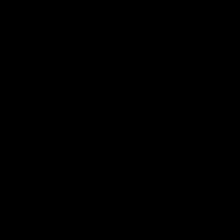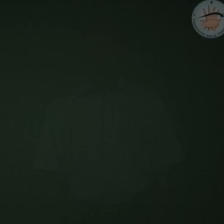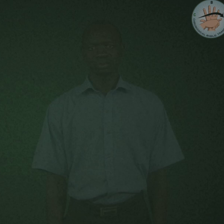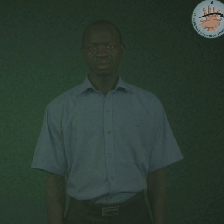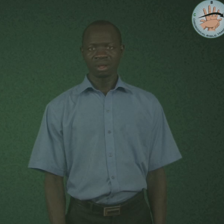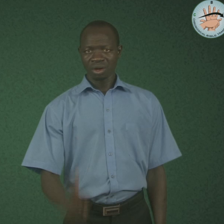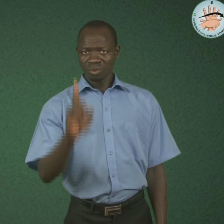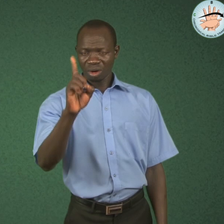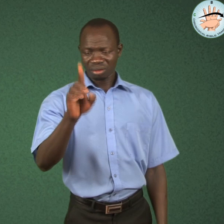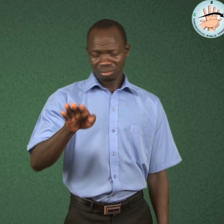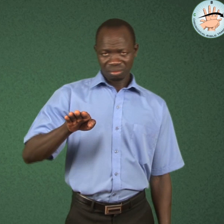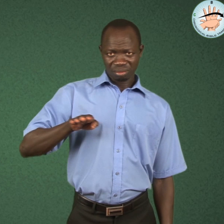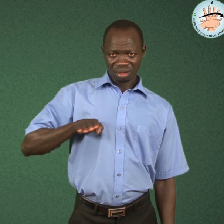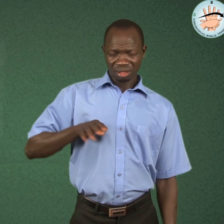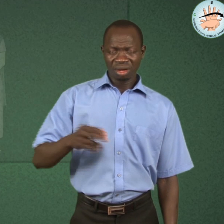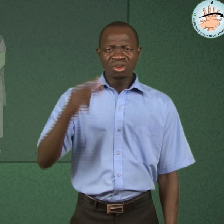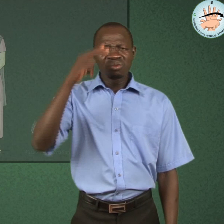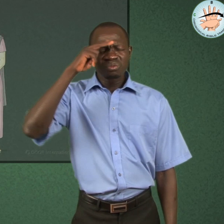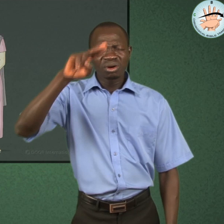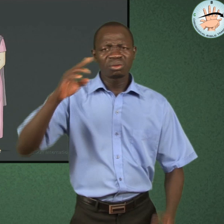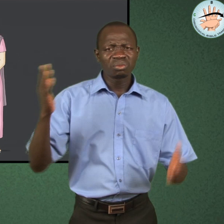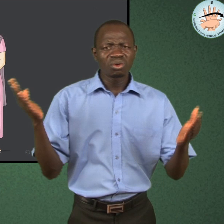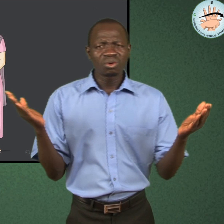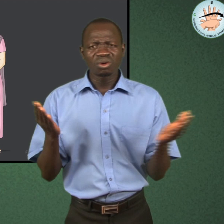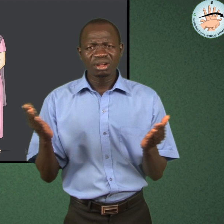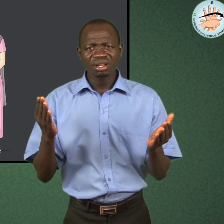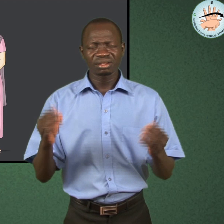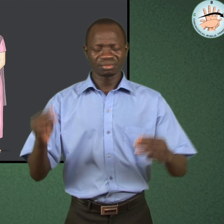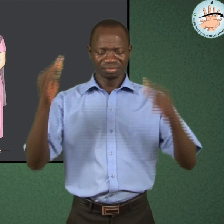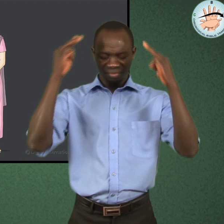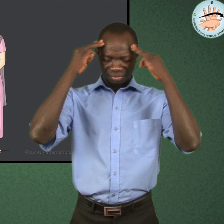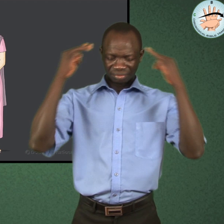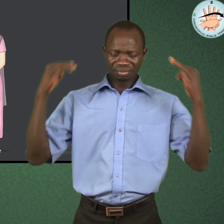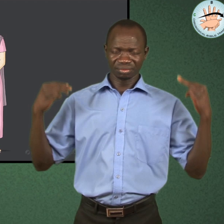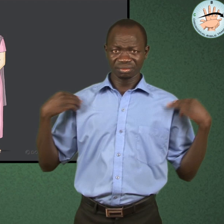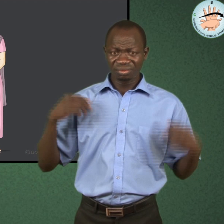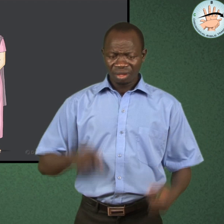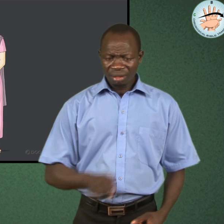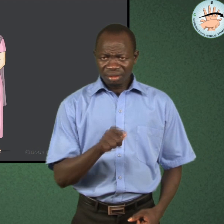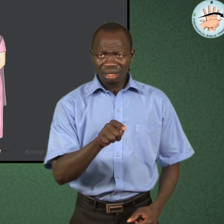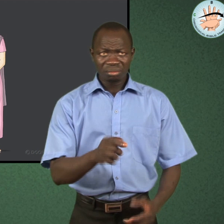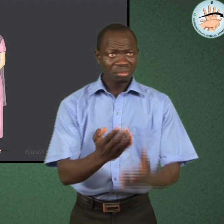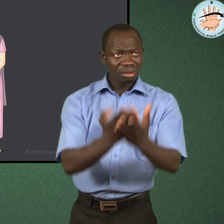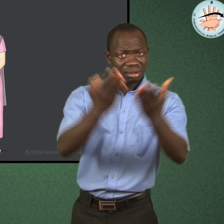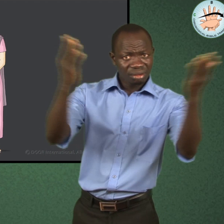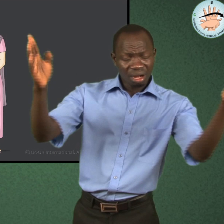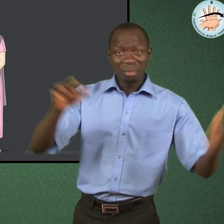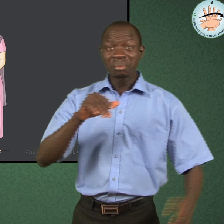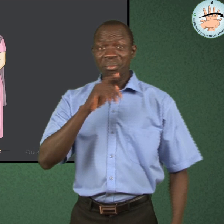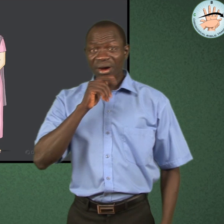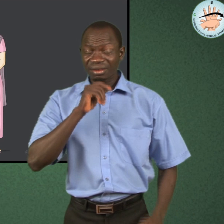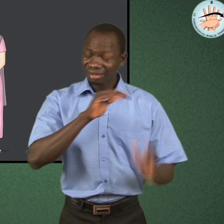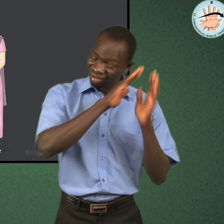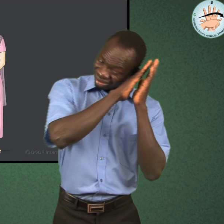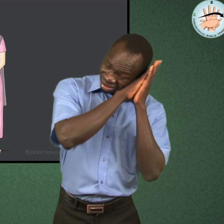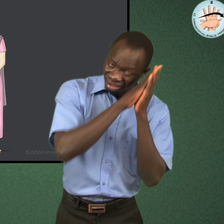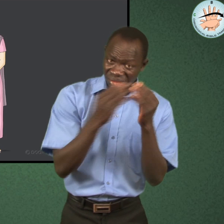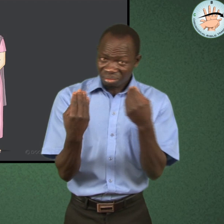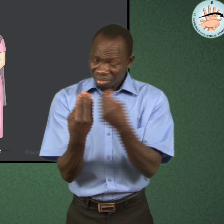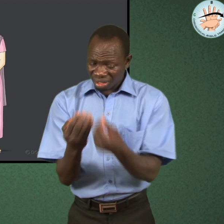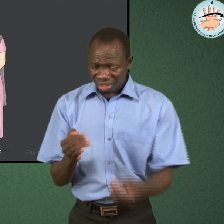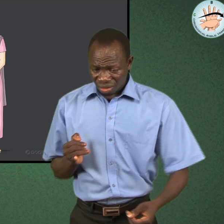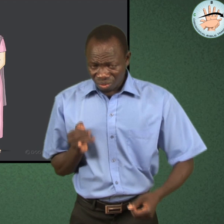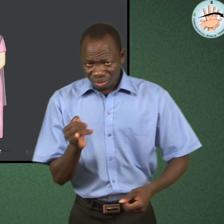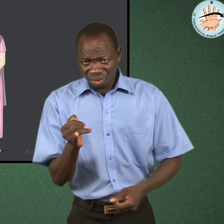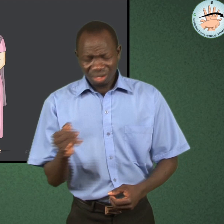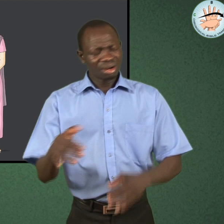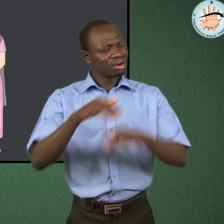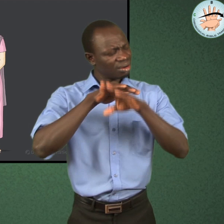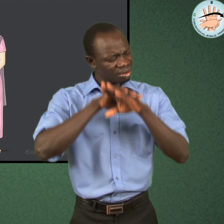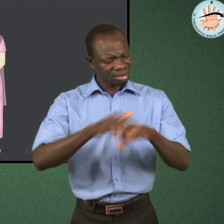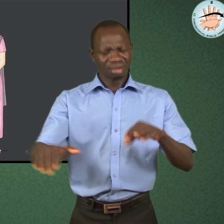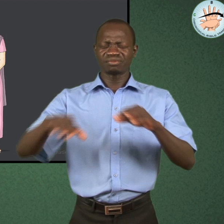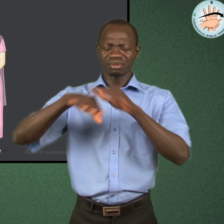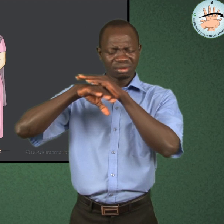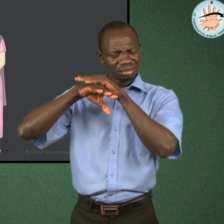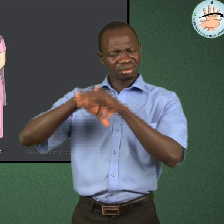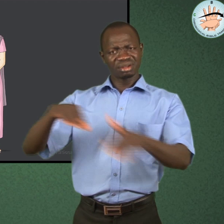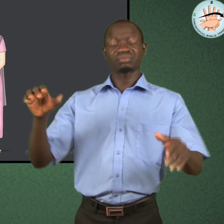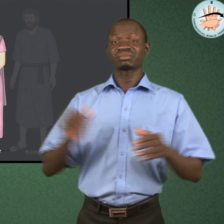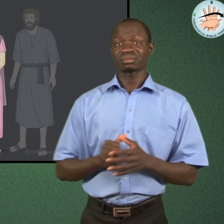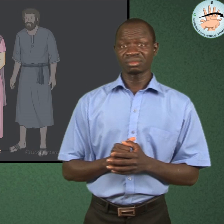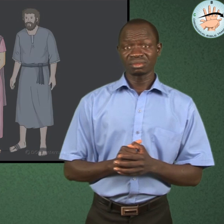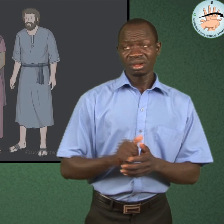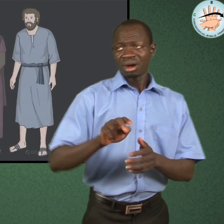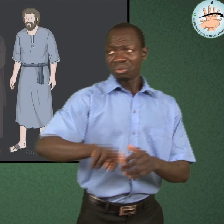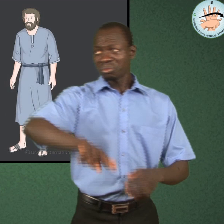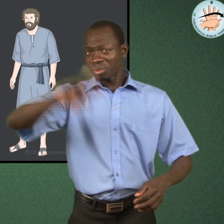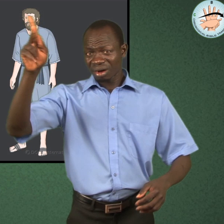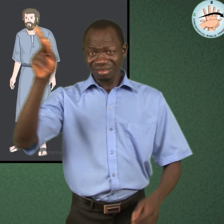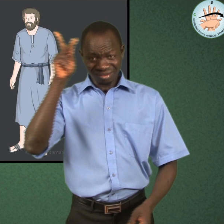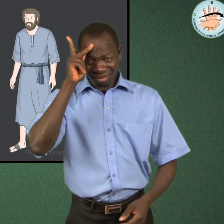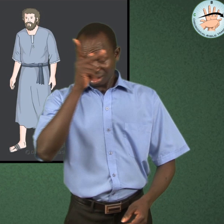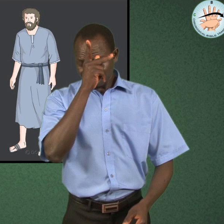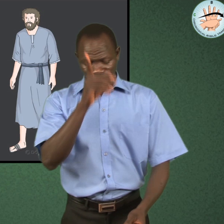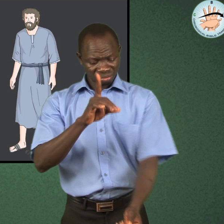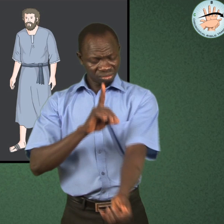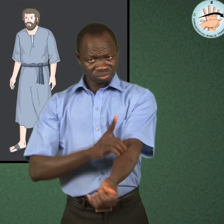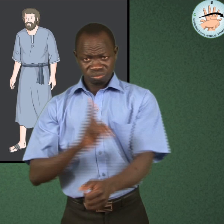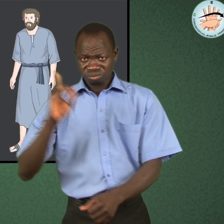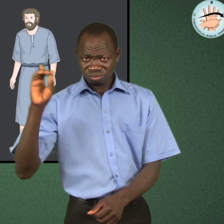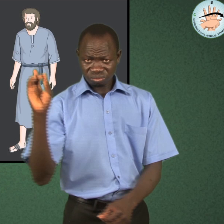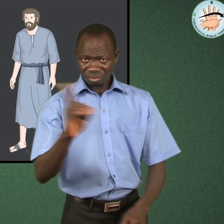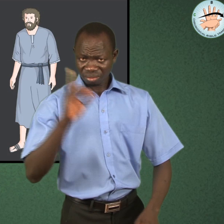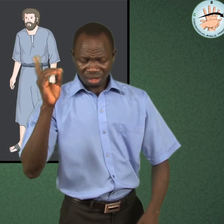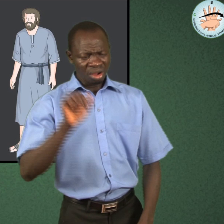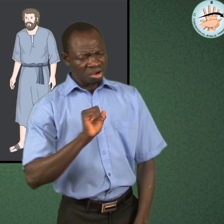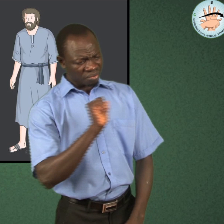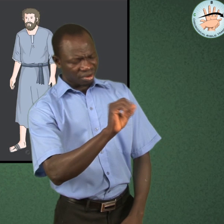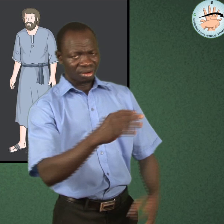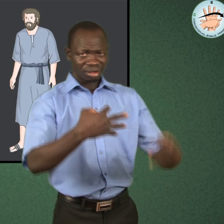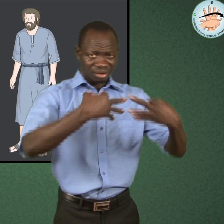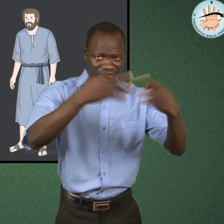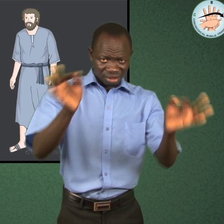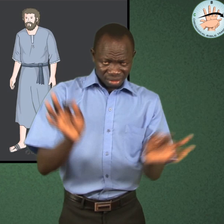This is how the birth of Jesus Christ came about: His mother Mary was pledged in marriage to Joseph, but before they came together, she was found to be with child through the Holy Spirit. Because Joseph her husband was a righteous man and was unwilling to disgrace her publicly, he resolved to divorce her quietly.